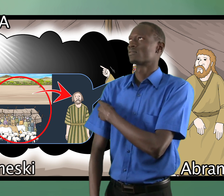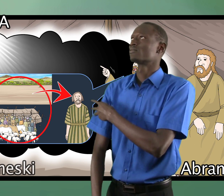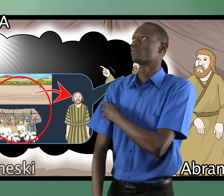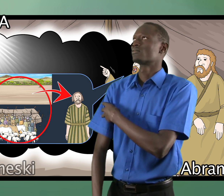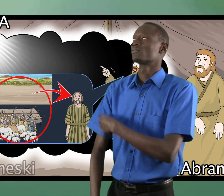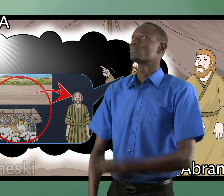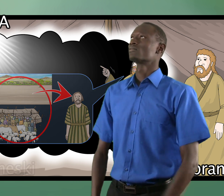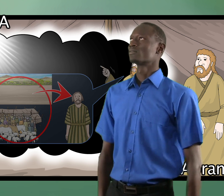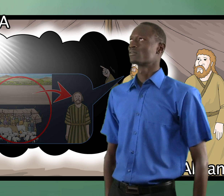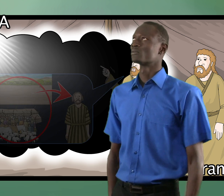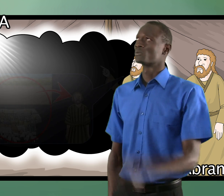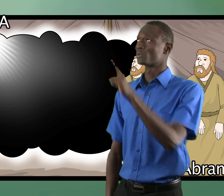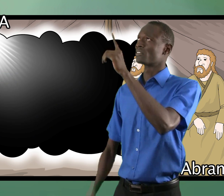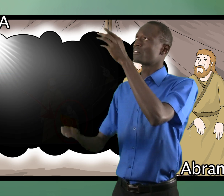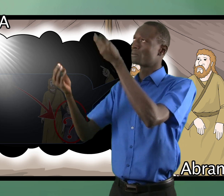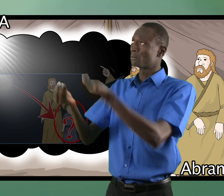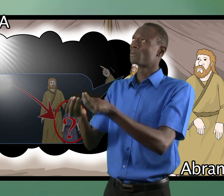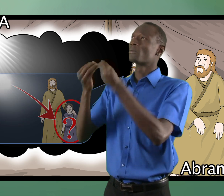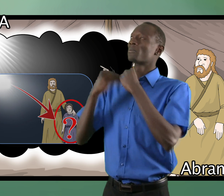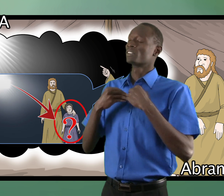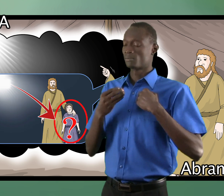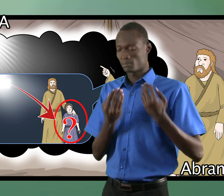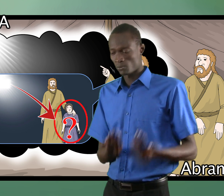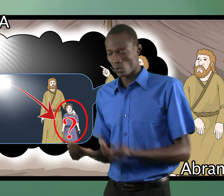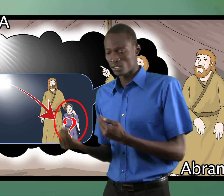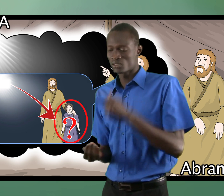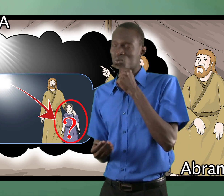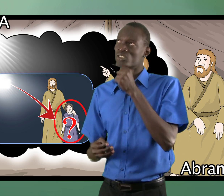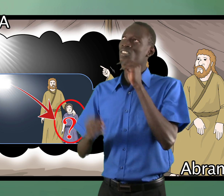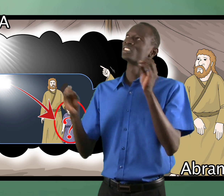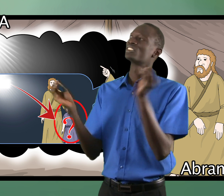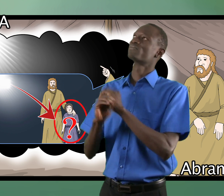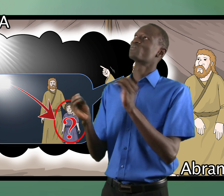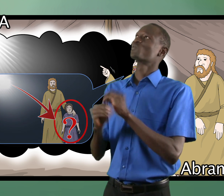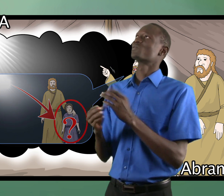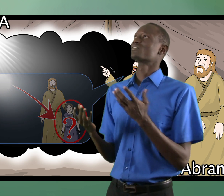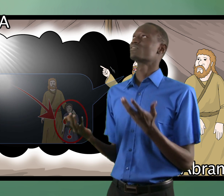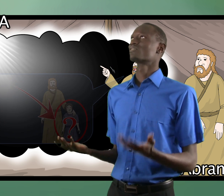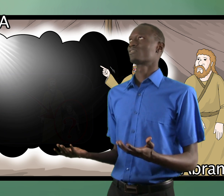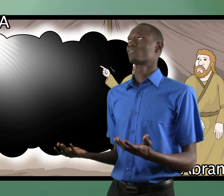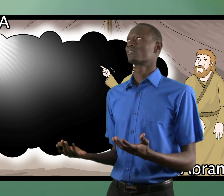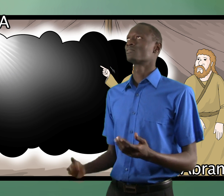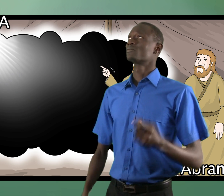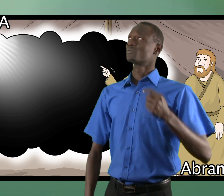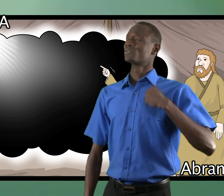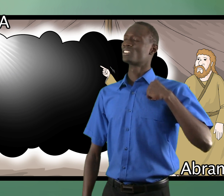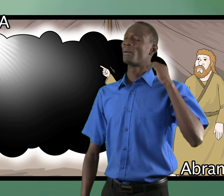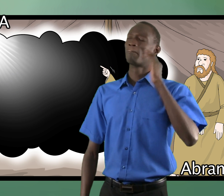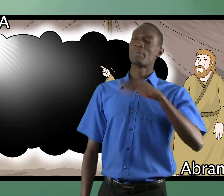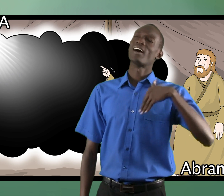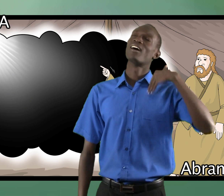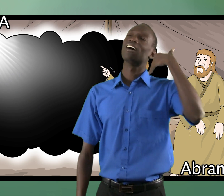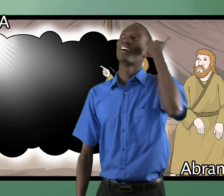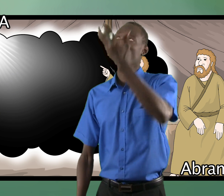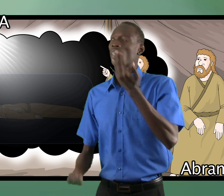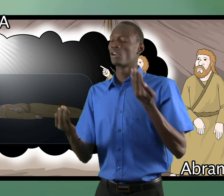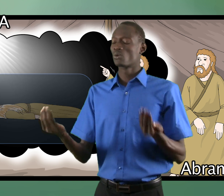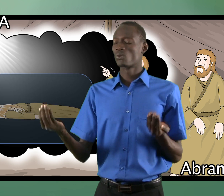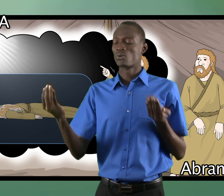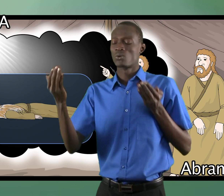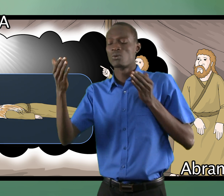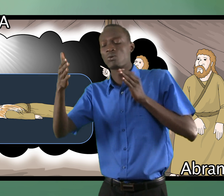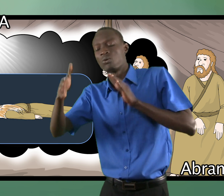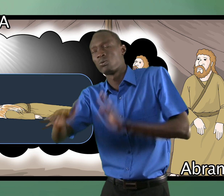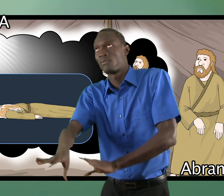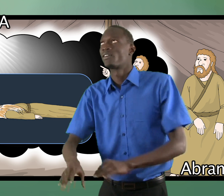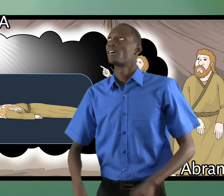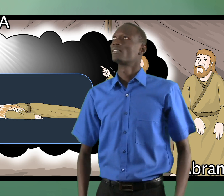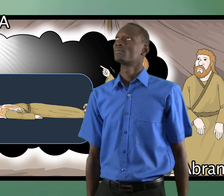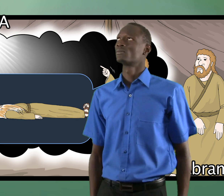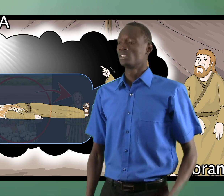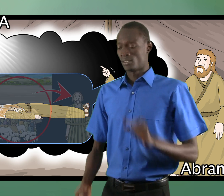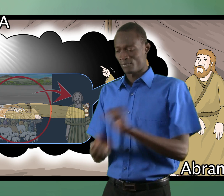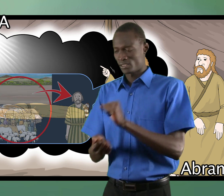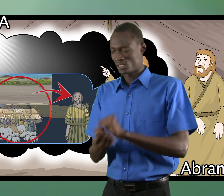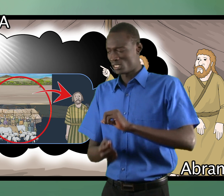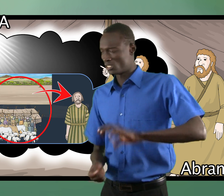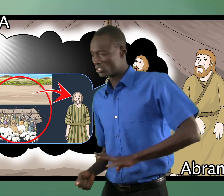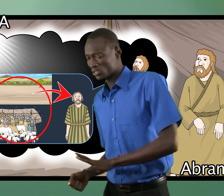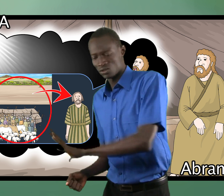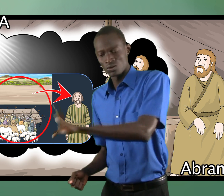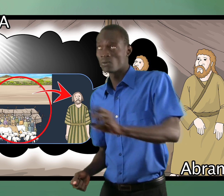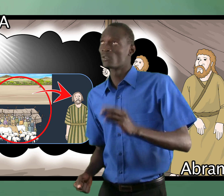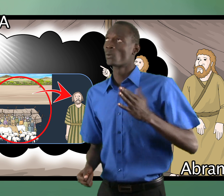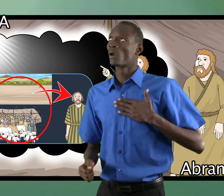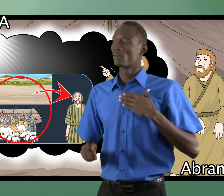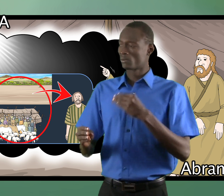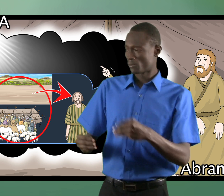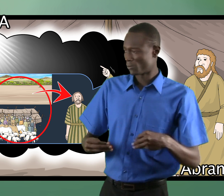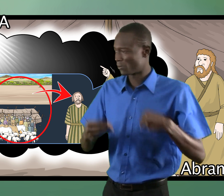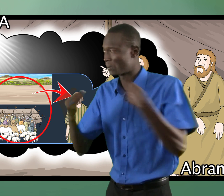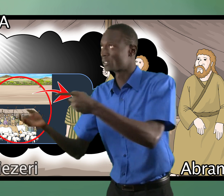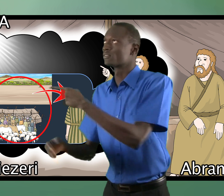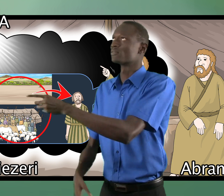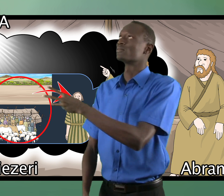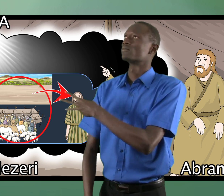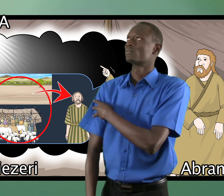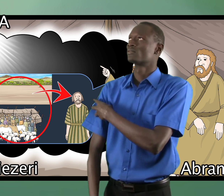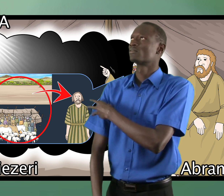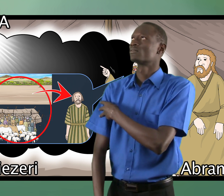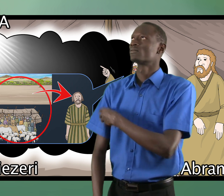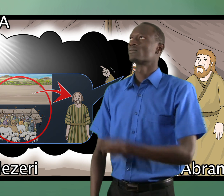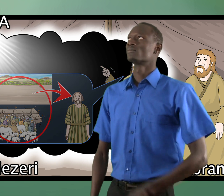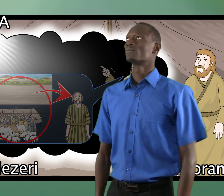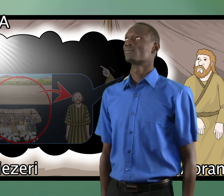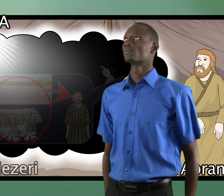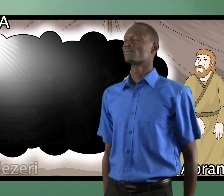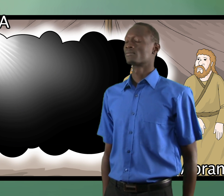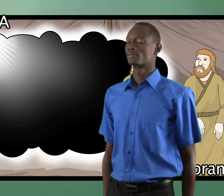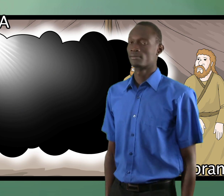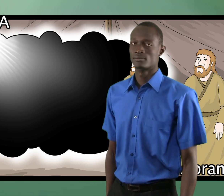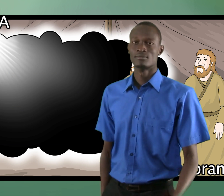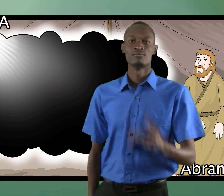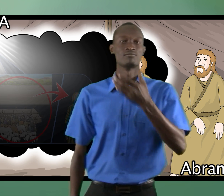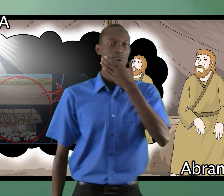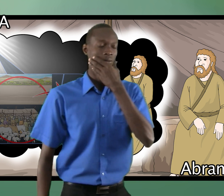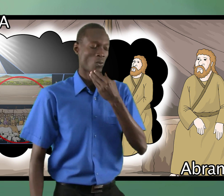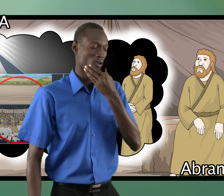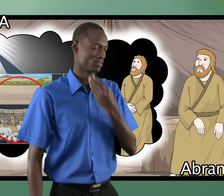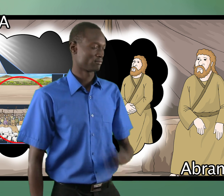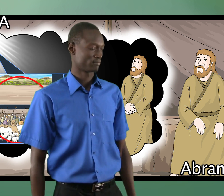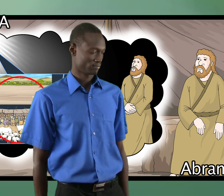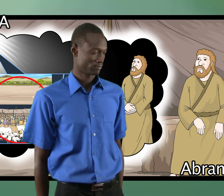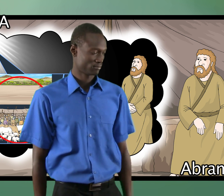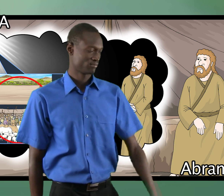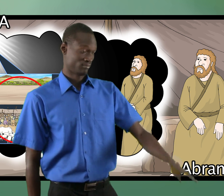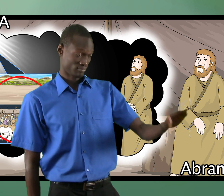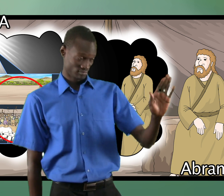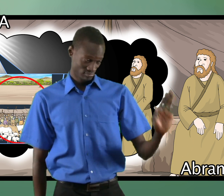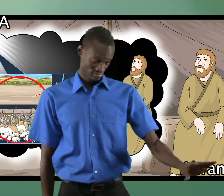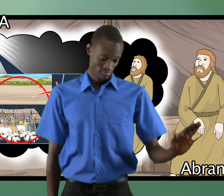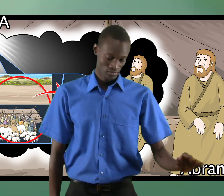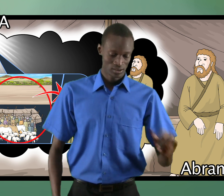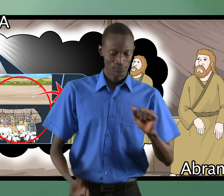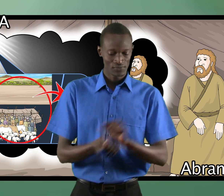Abram continued, “Behold, You have given me no offspring, so a servant in my household will be my heir.”